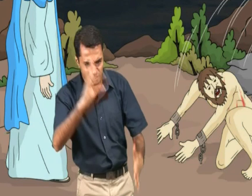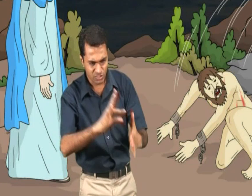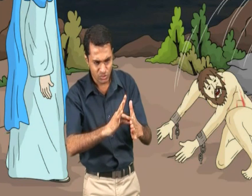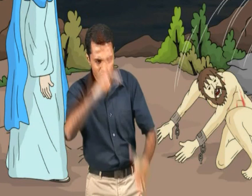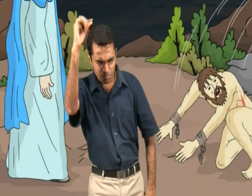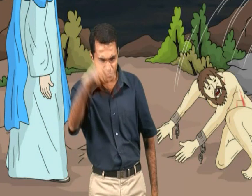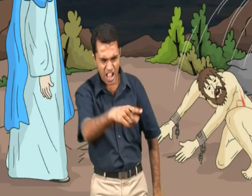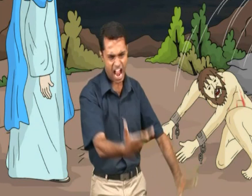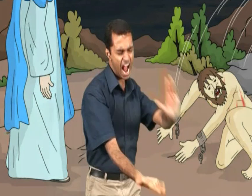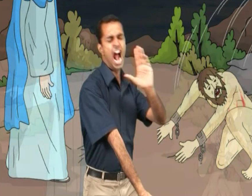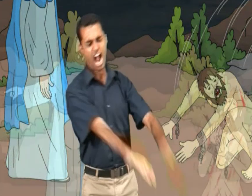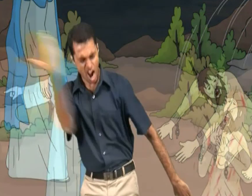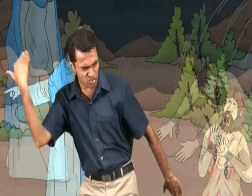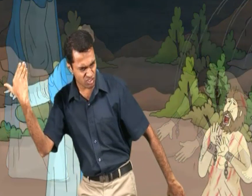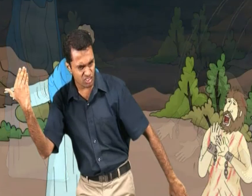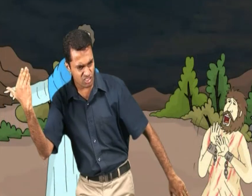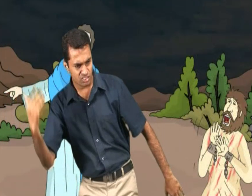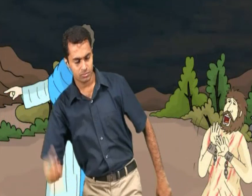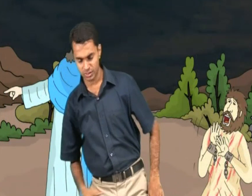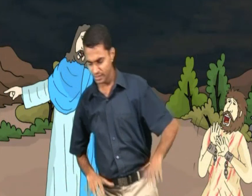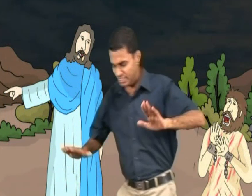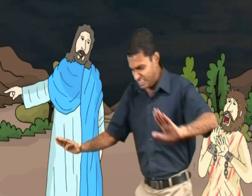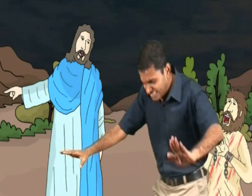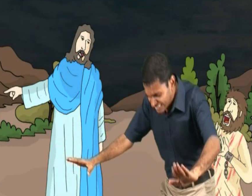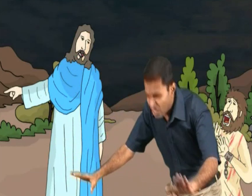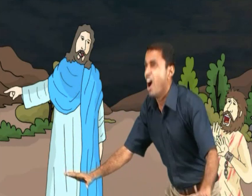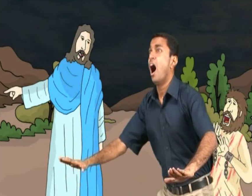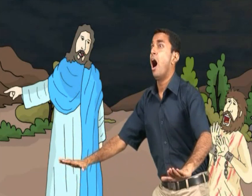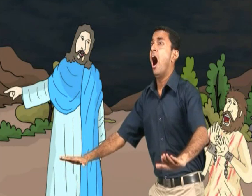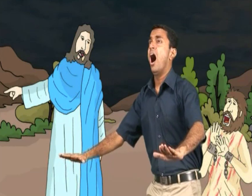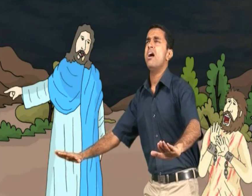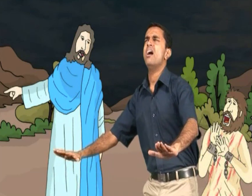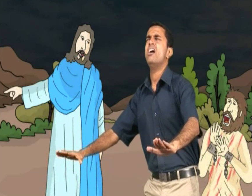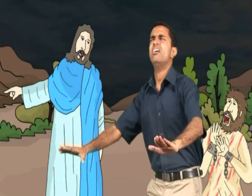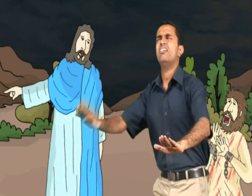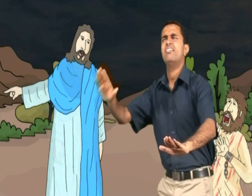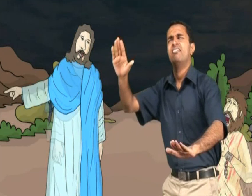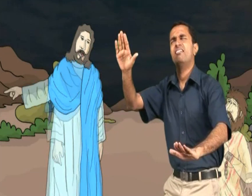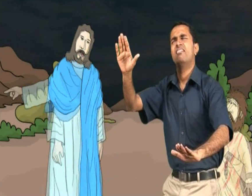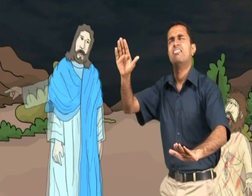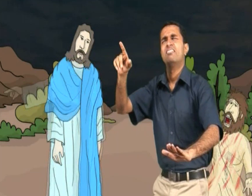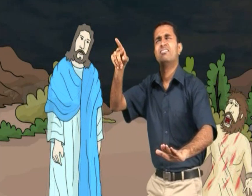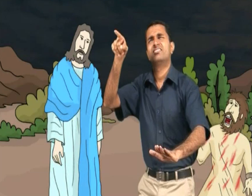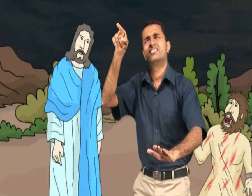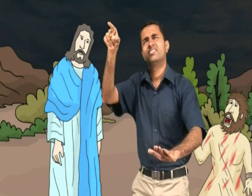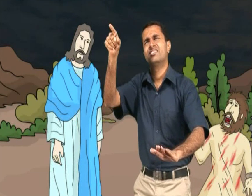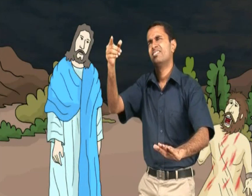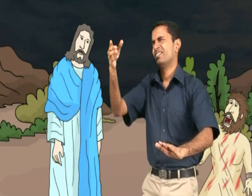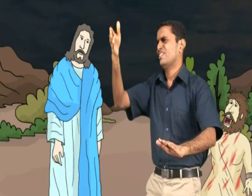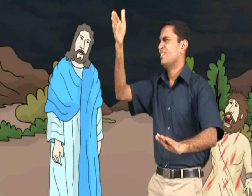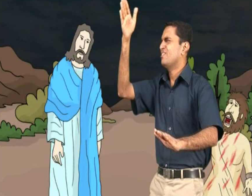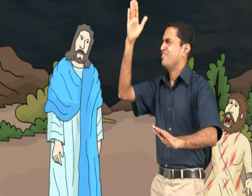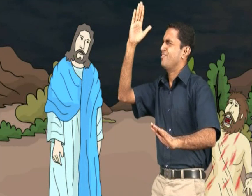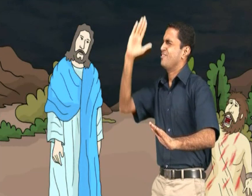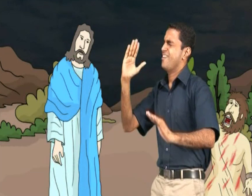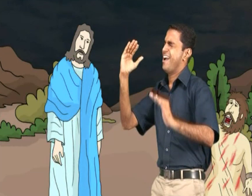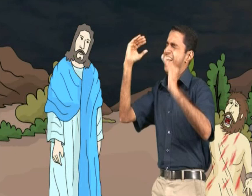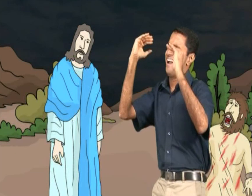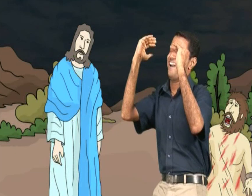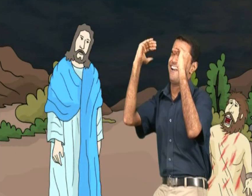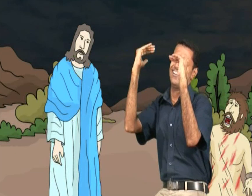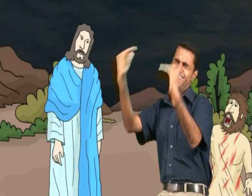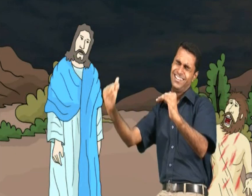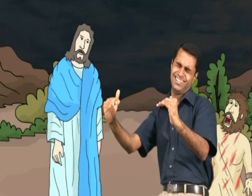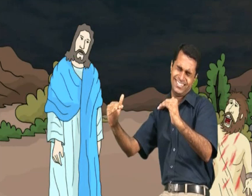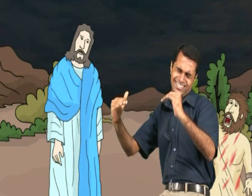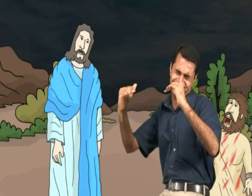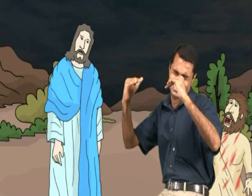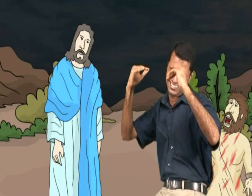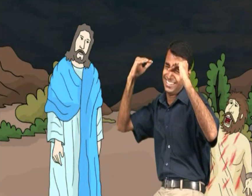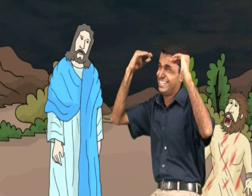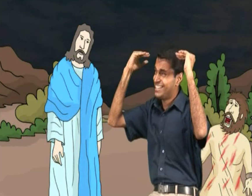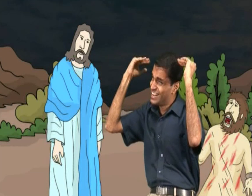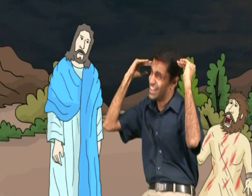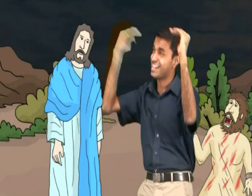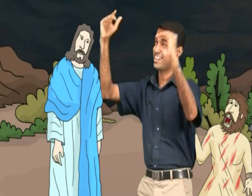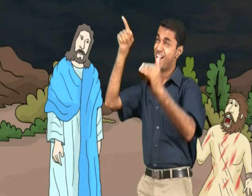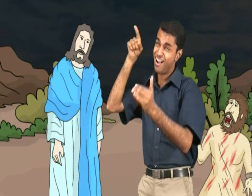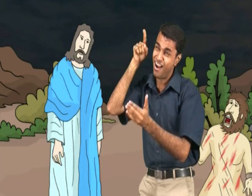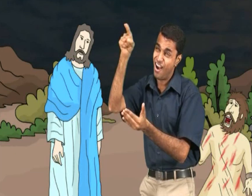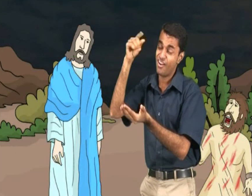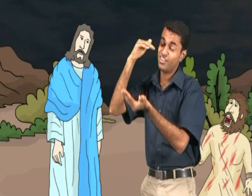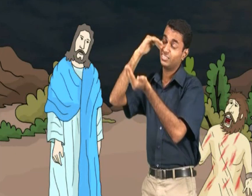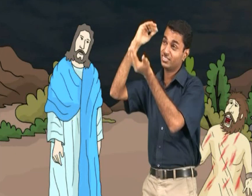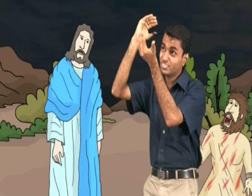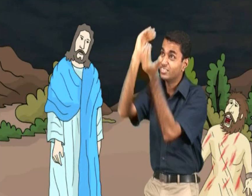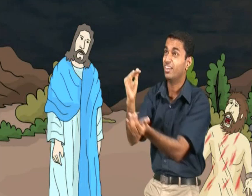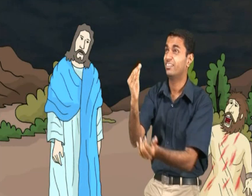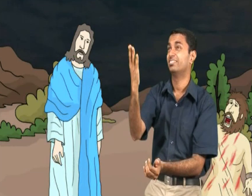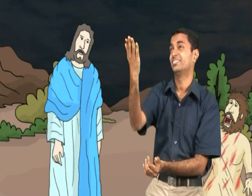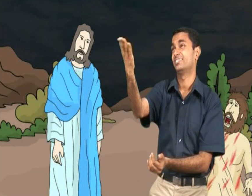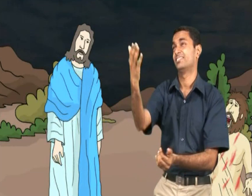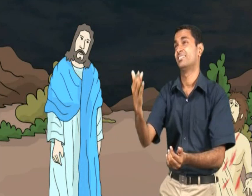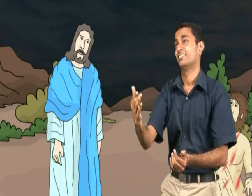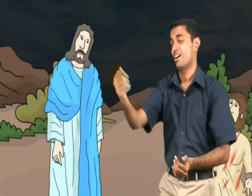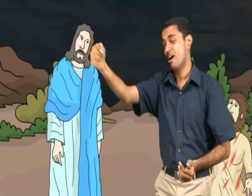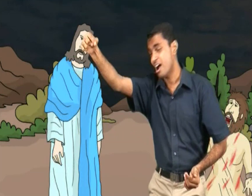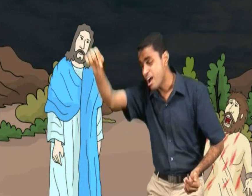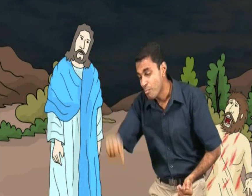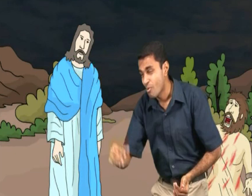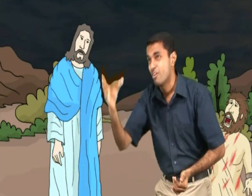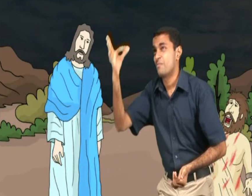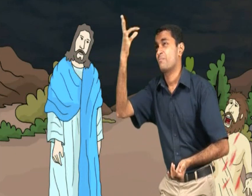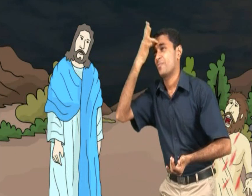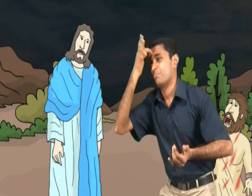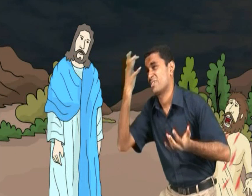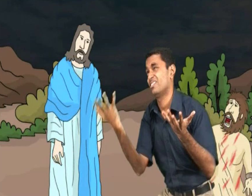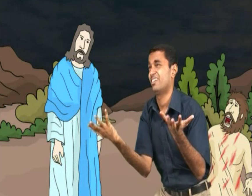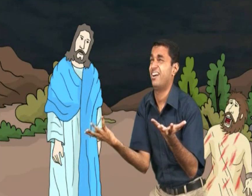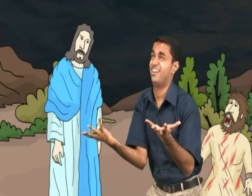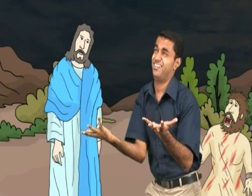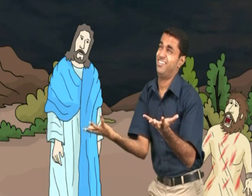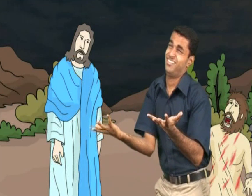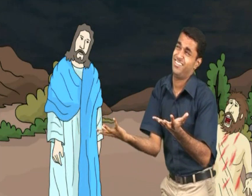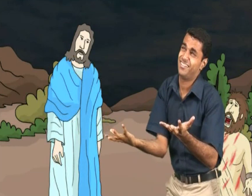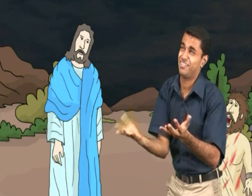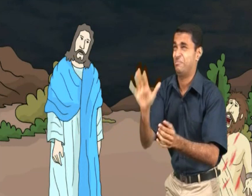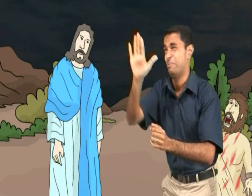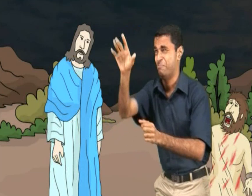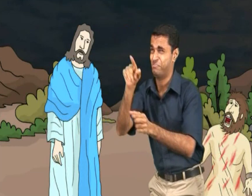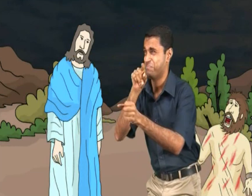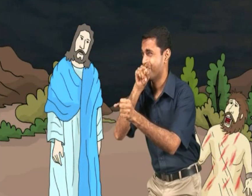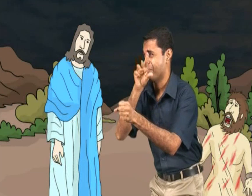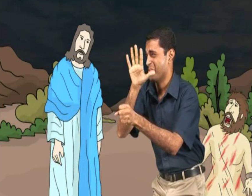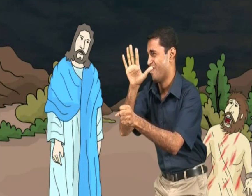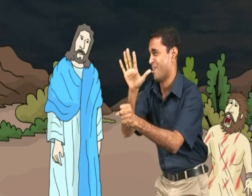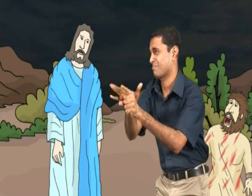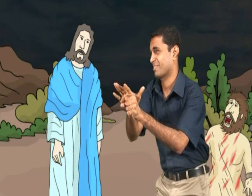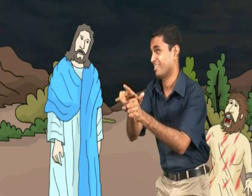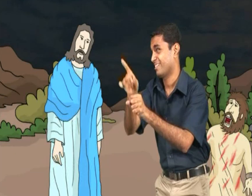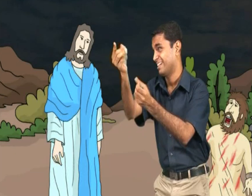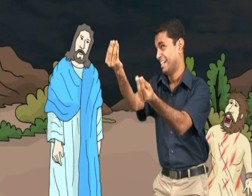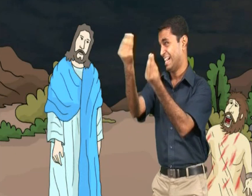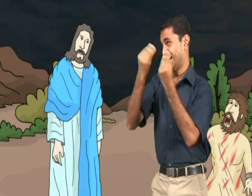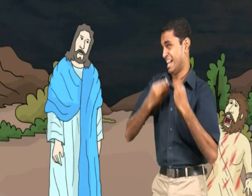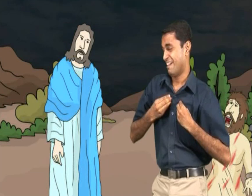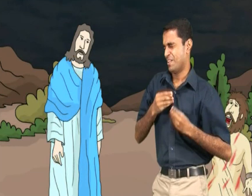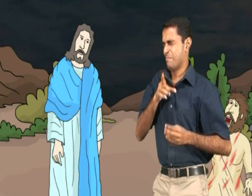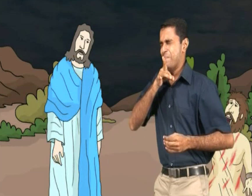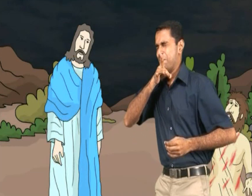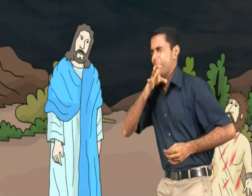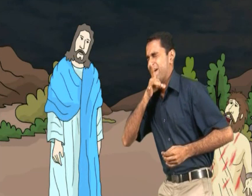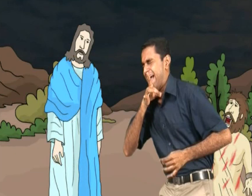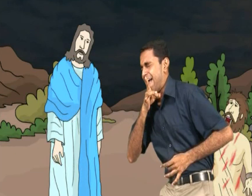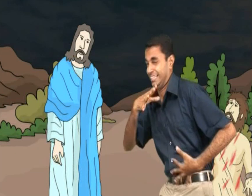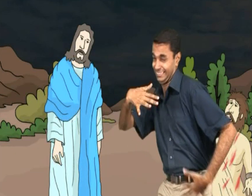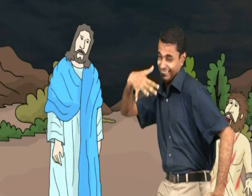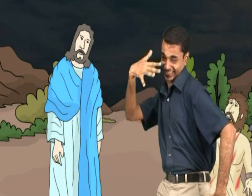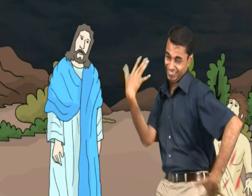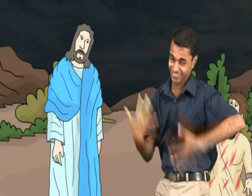For Jesus had already declared, “Come out of this man, you unclean spirit!”